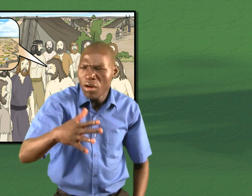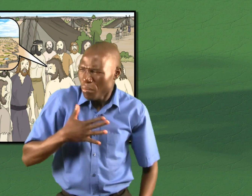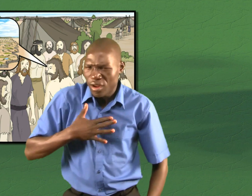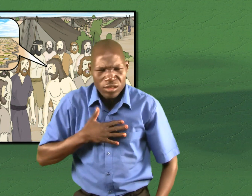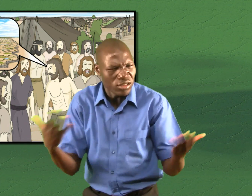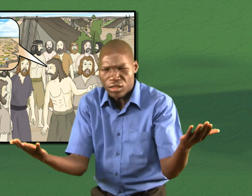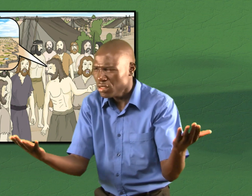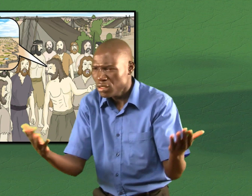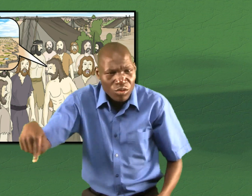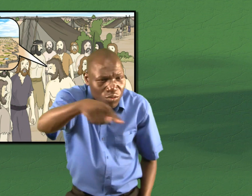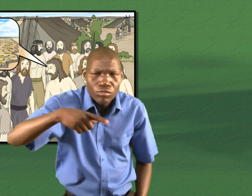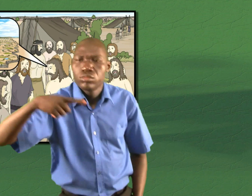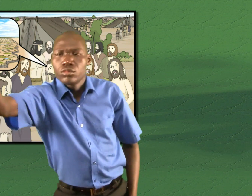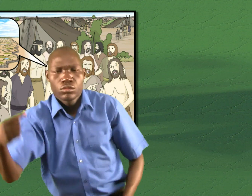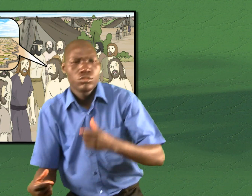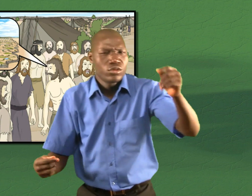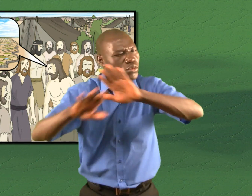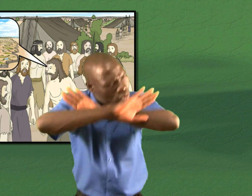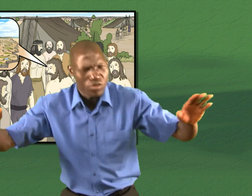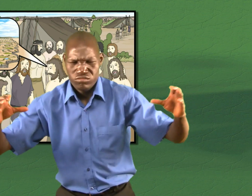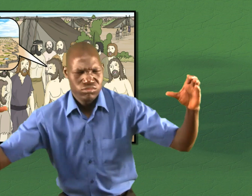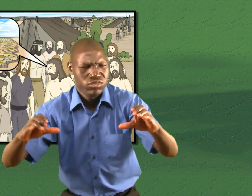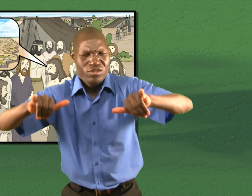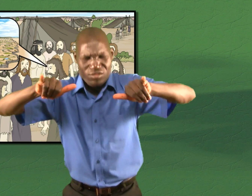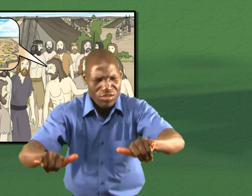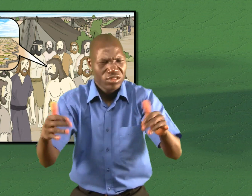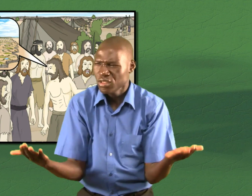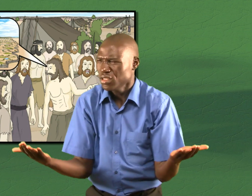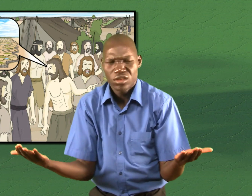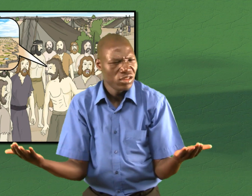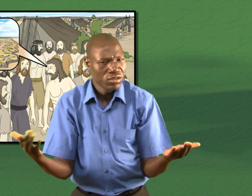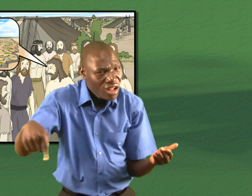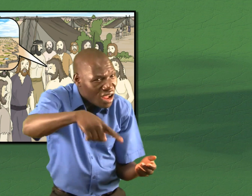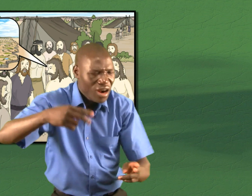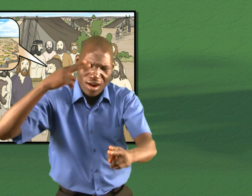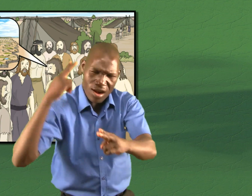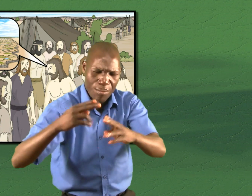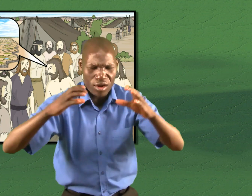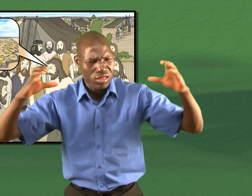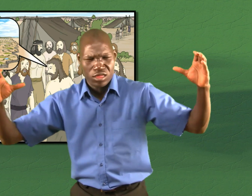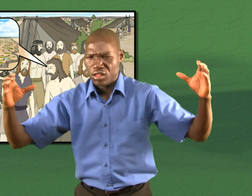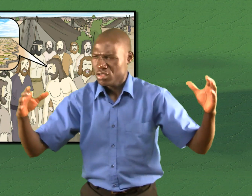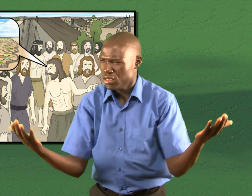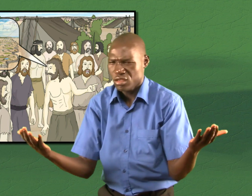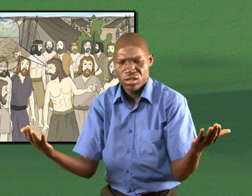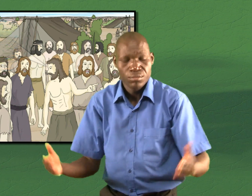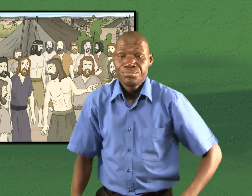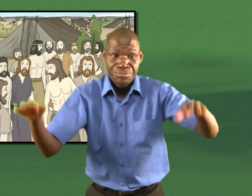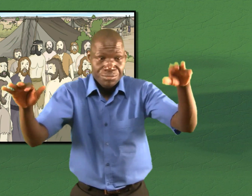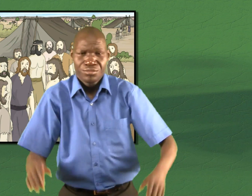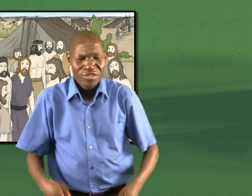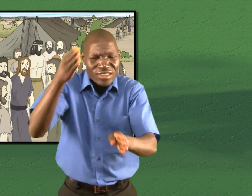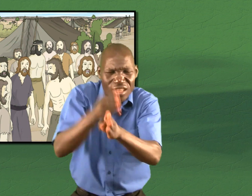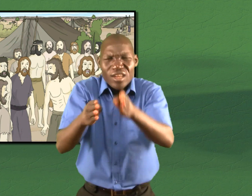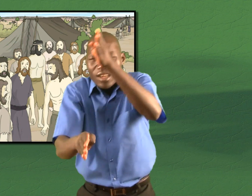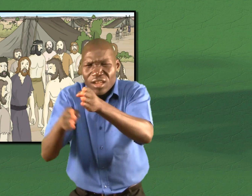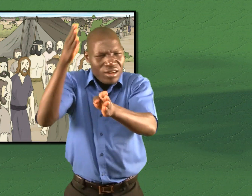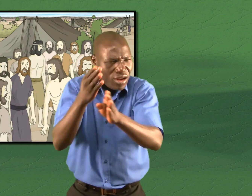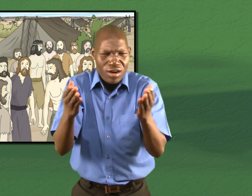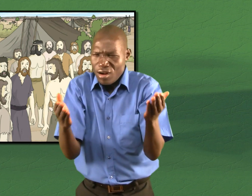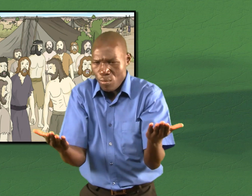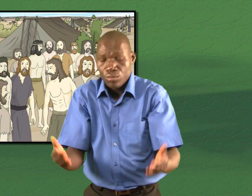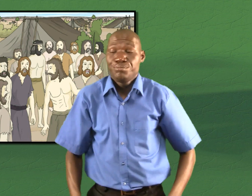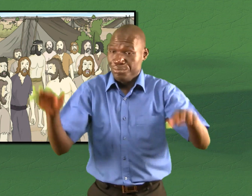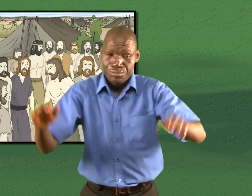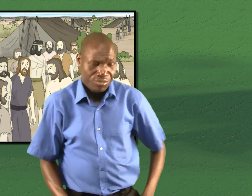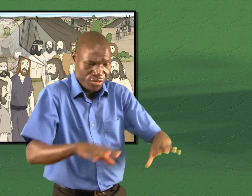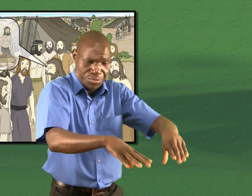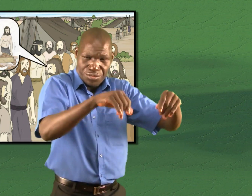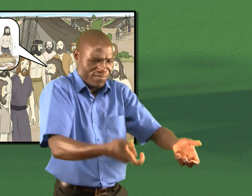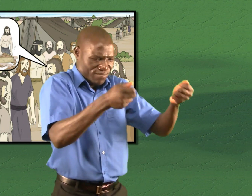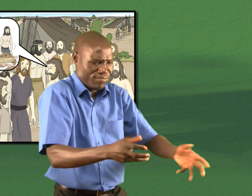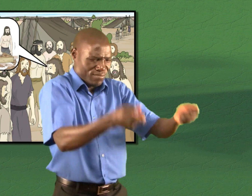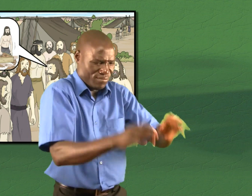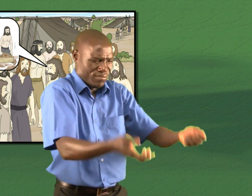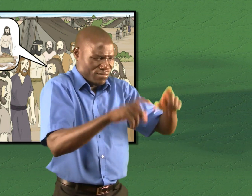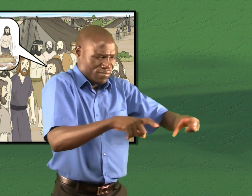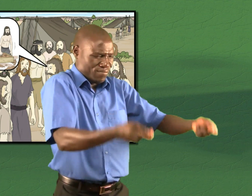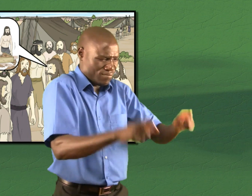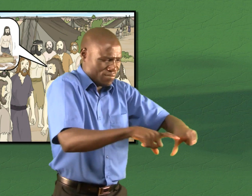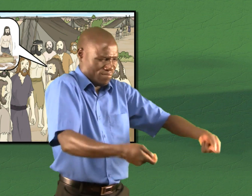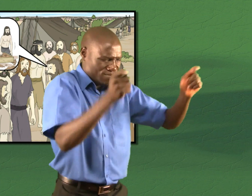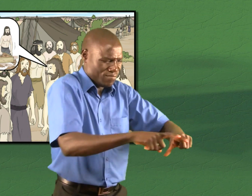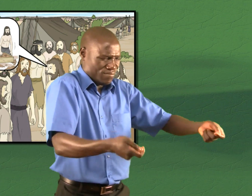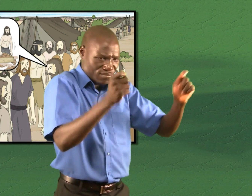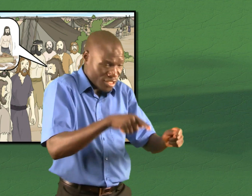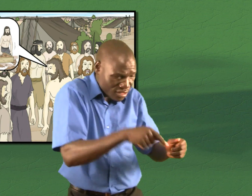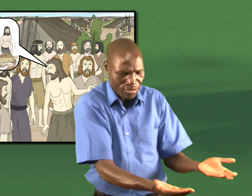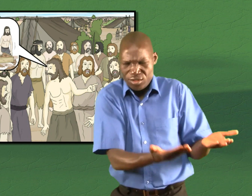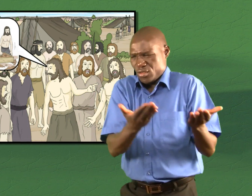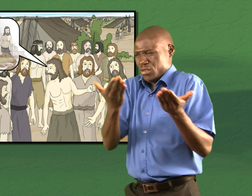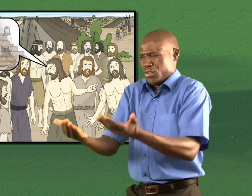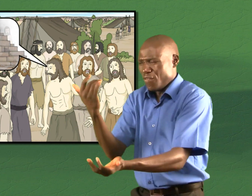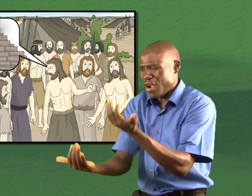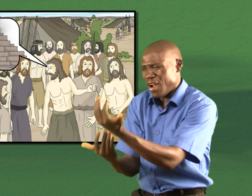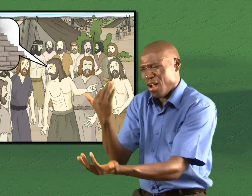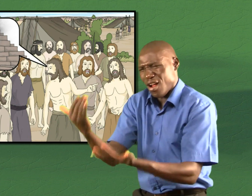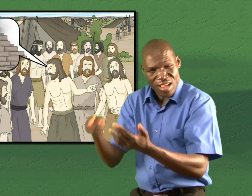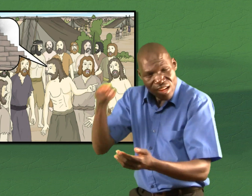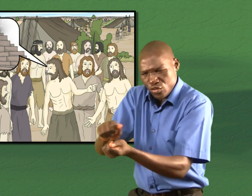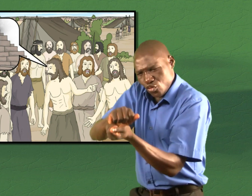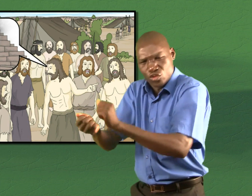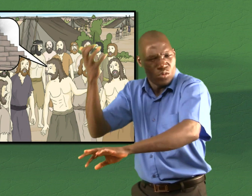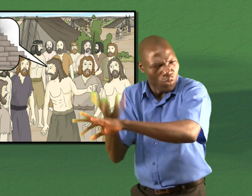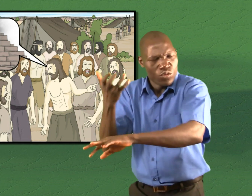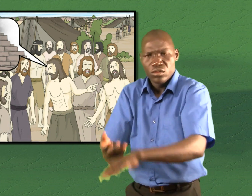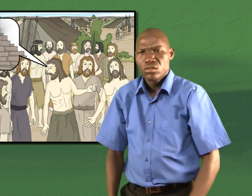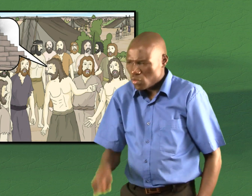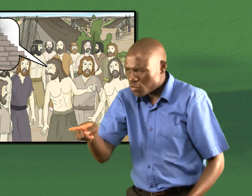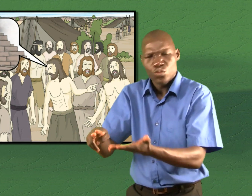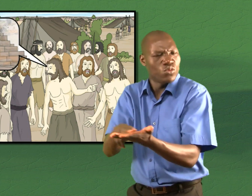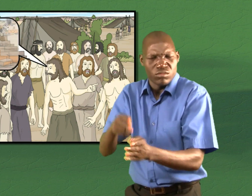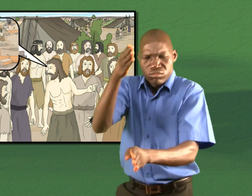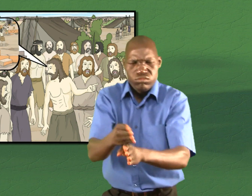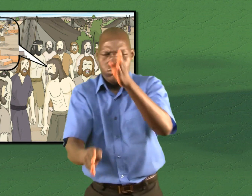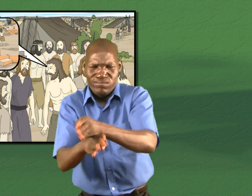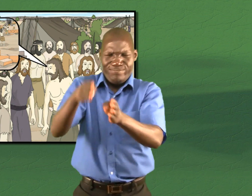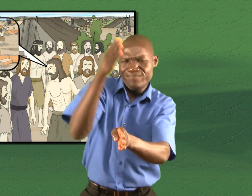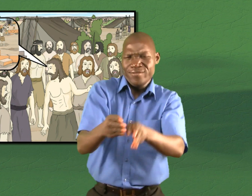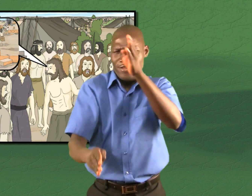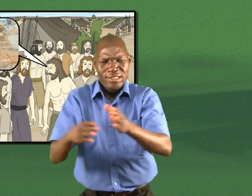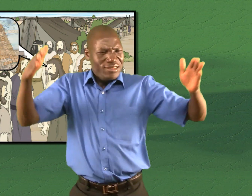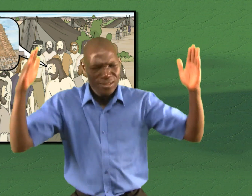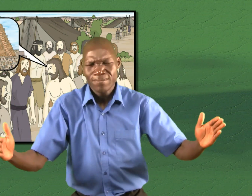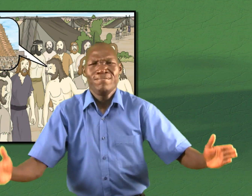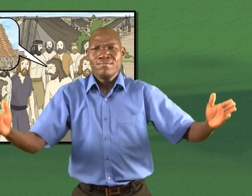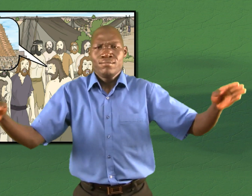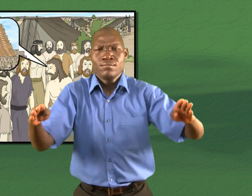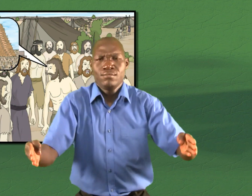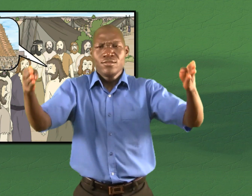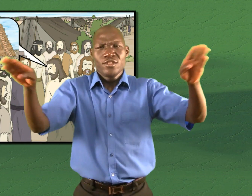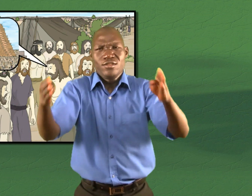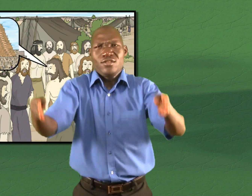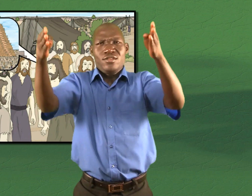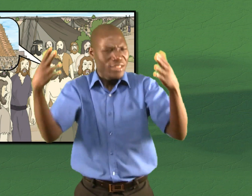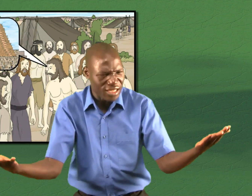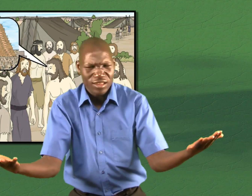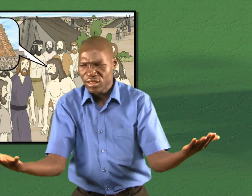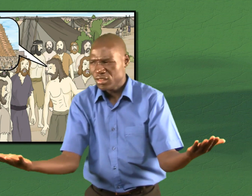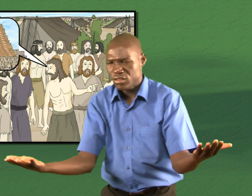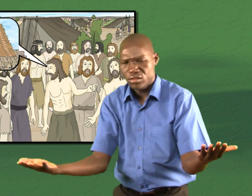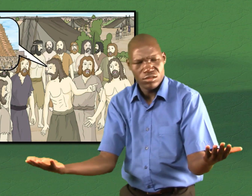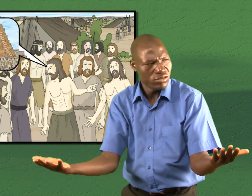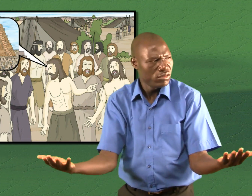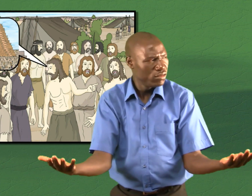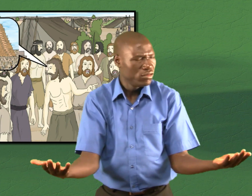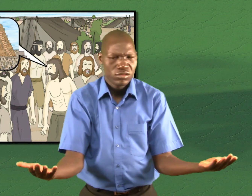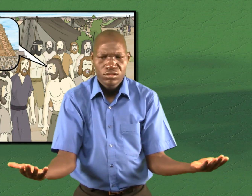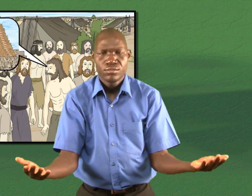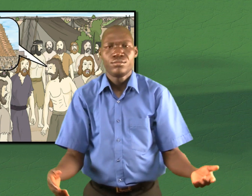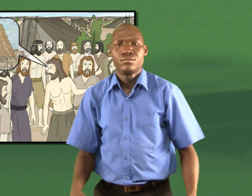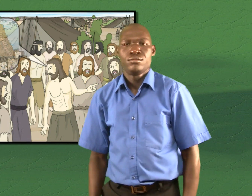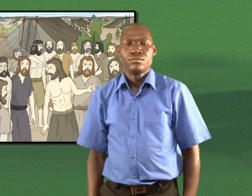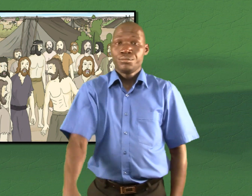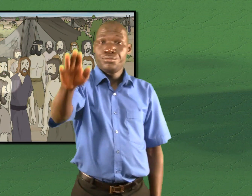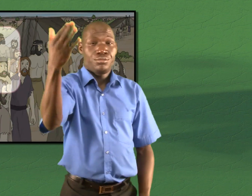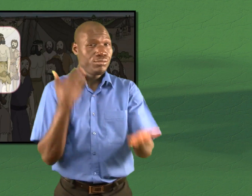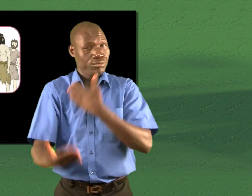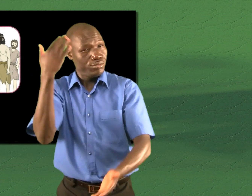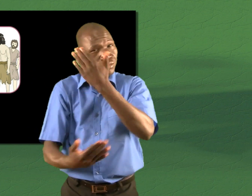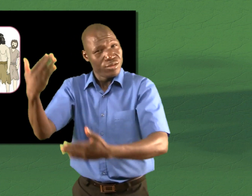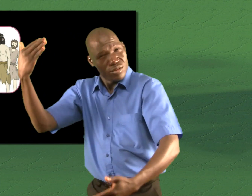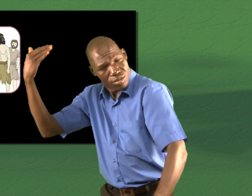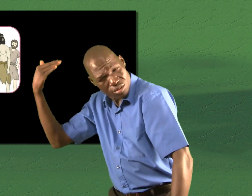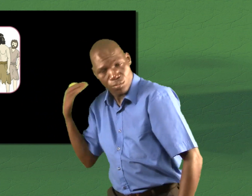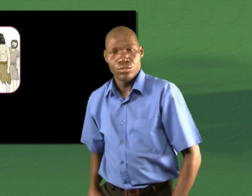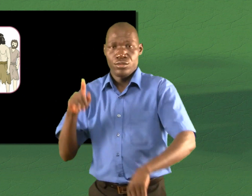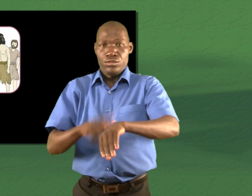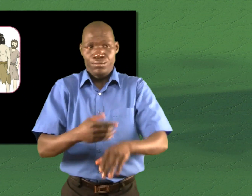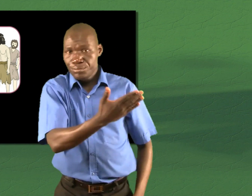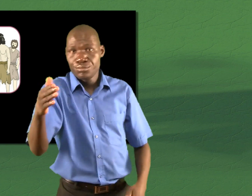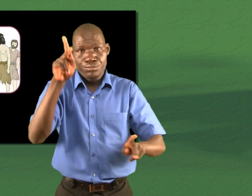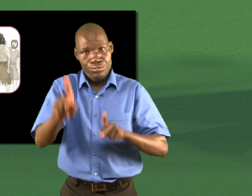And they said to one another, “Come, let us make bricks and bake them thoroughly.”